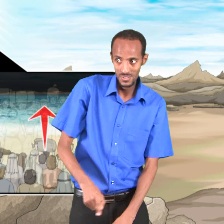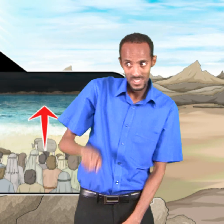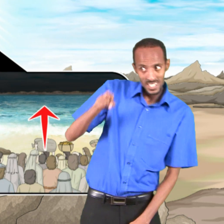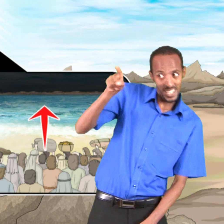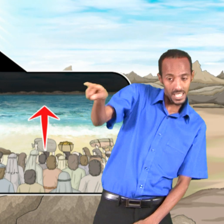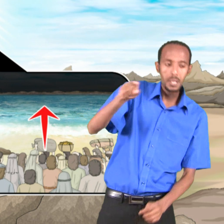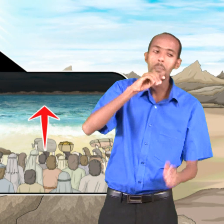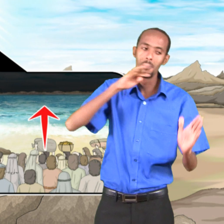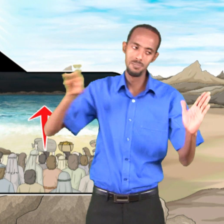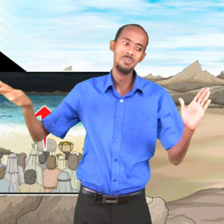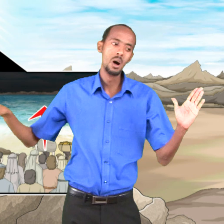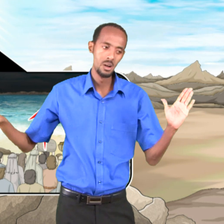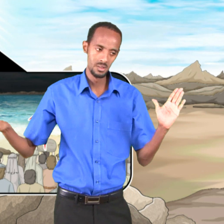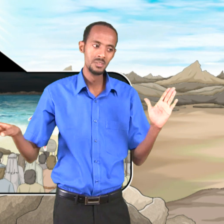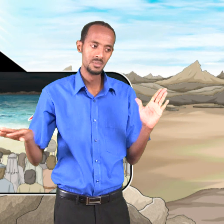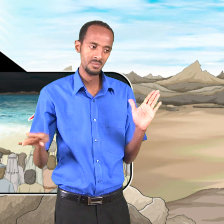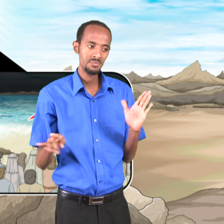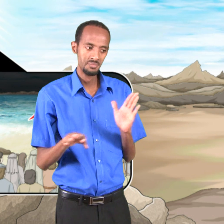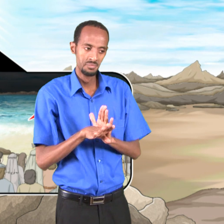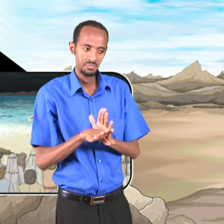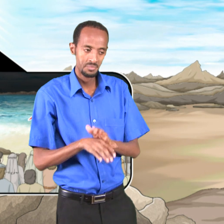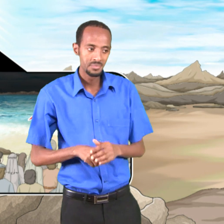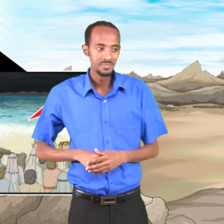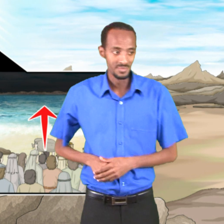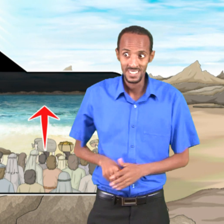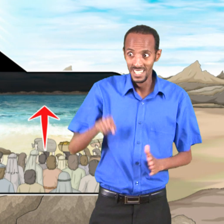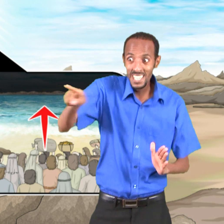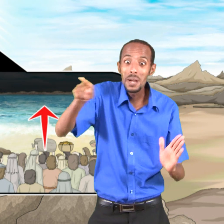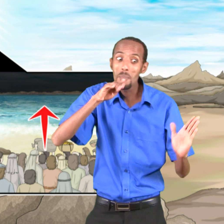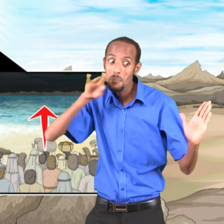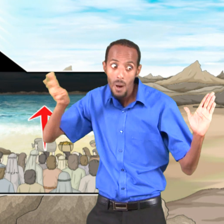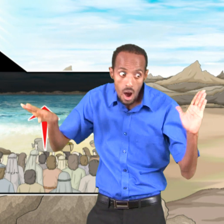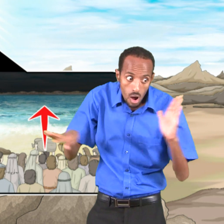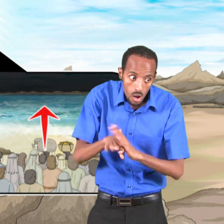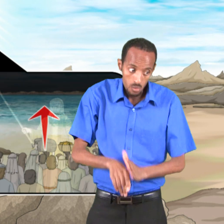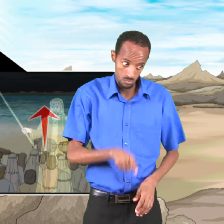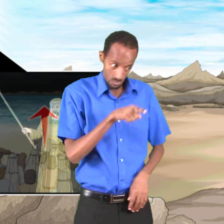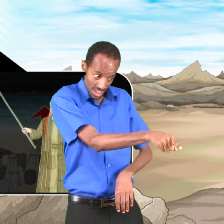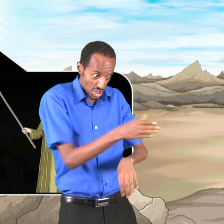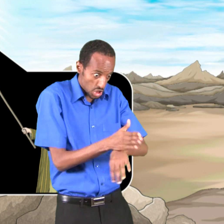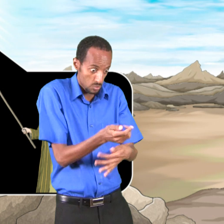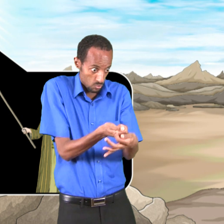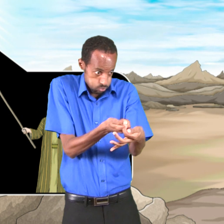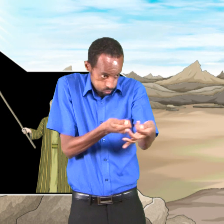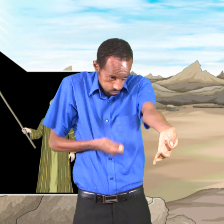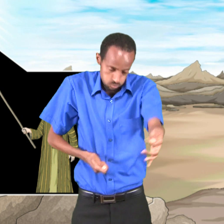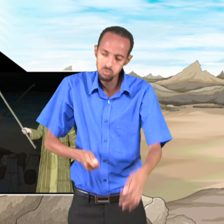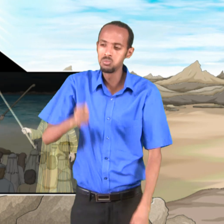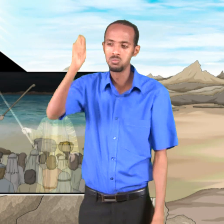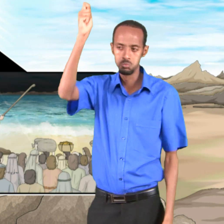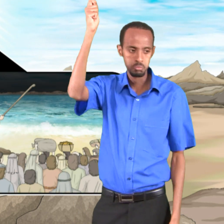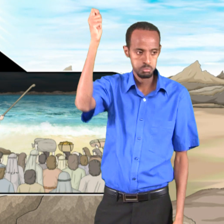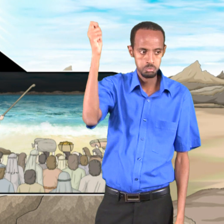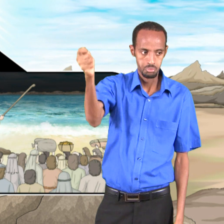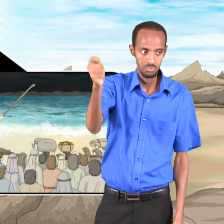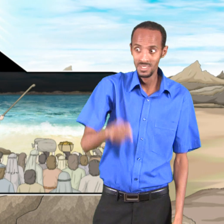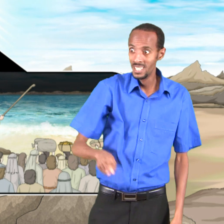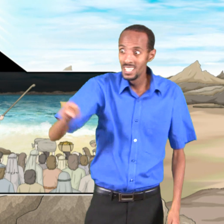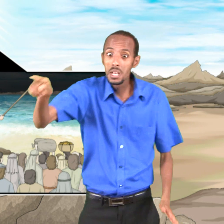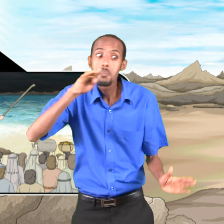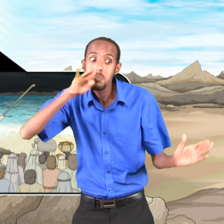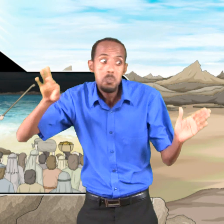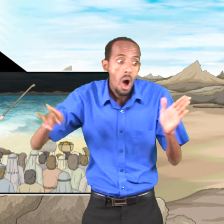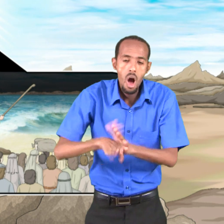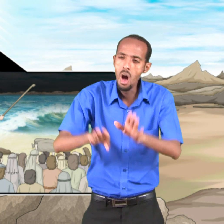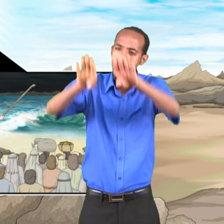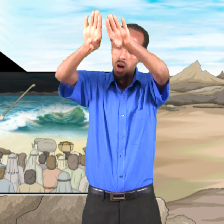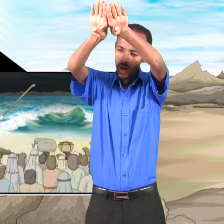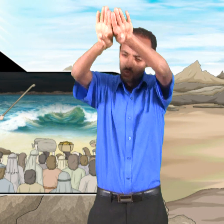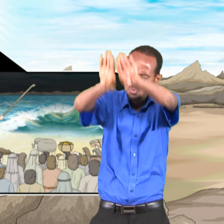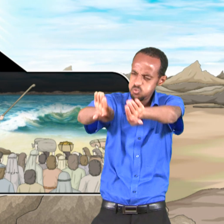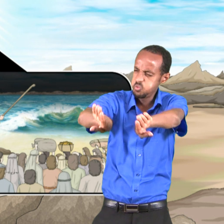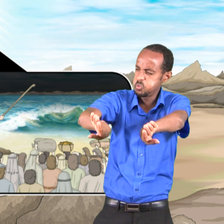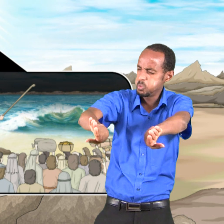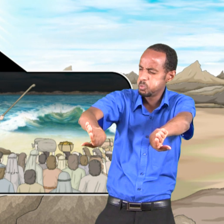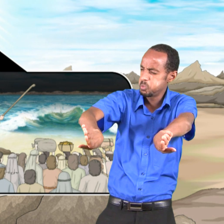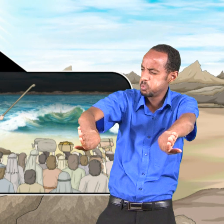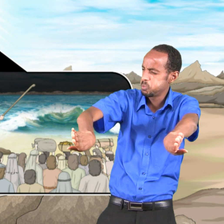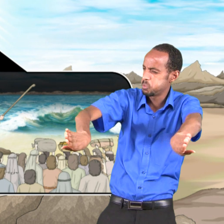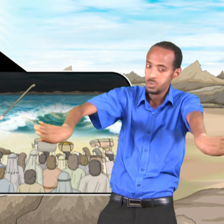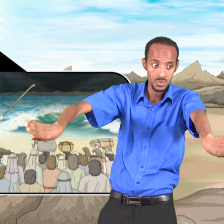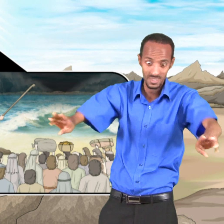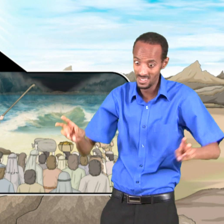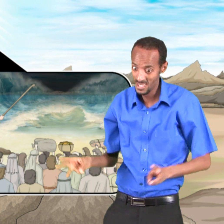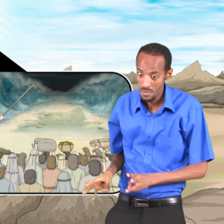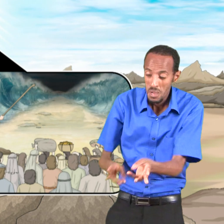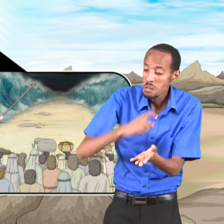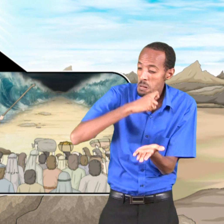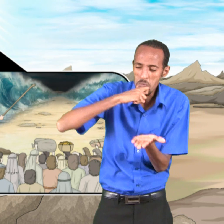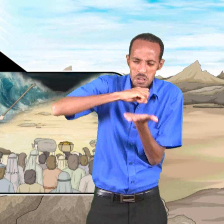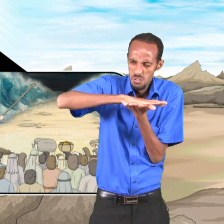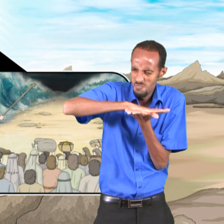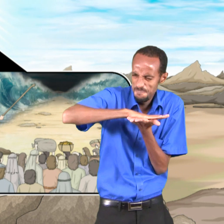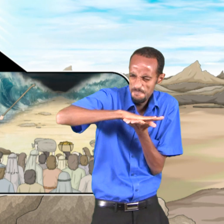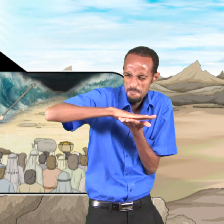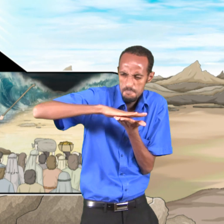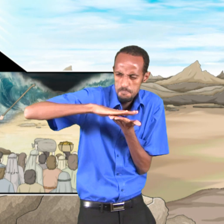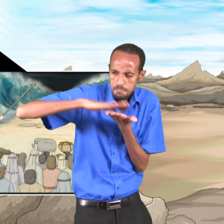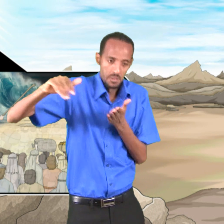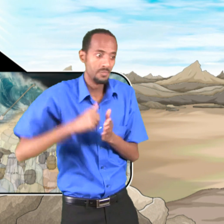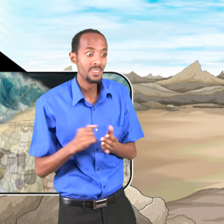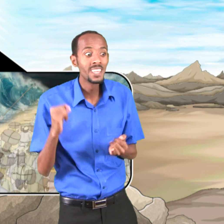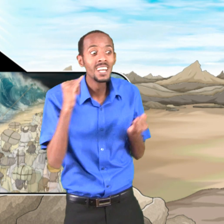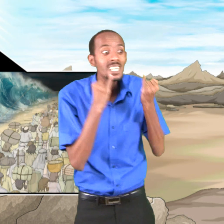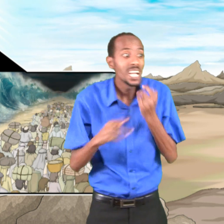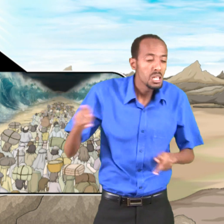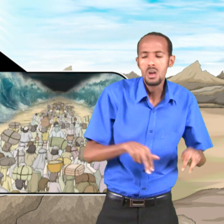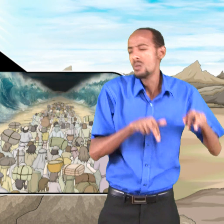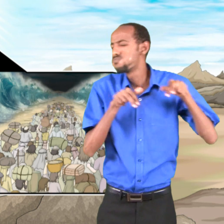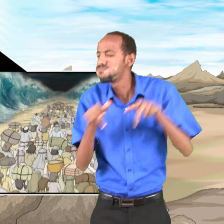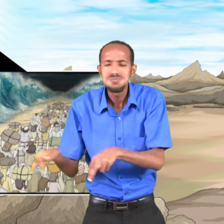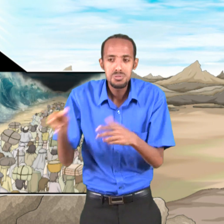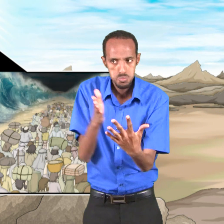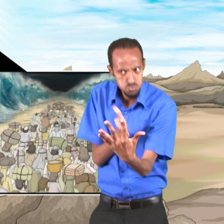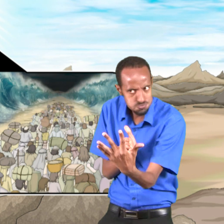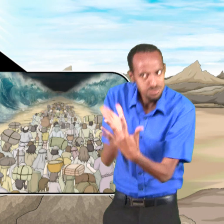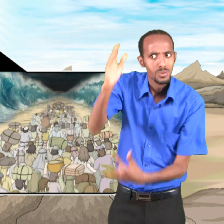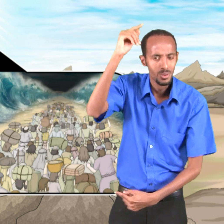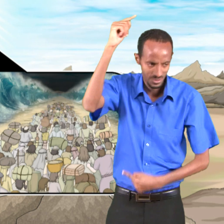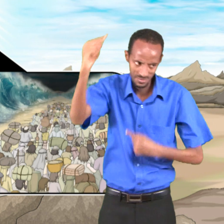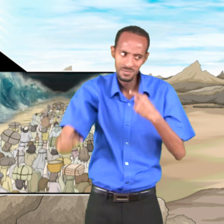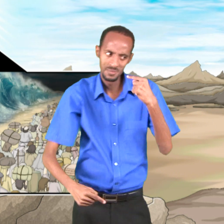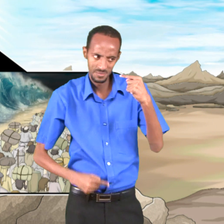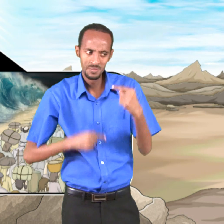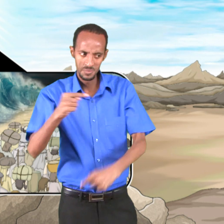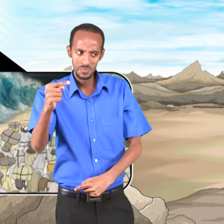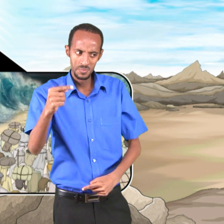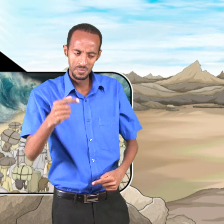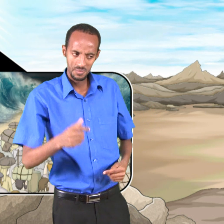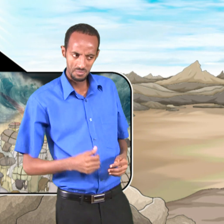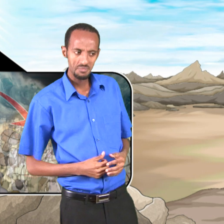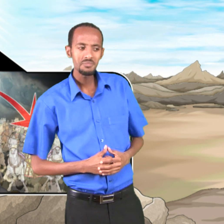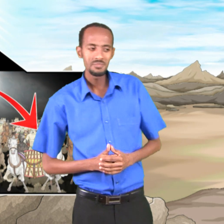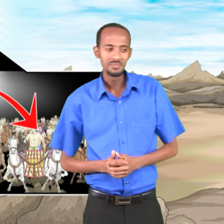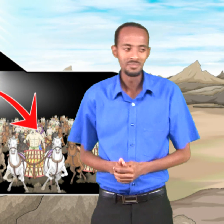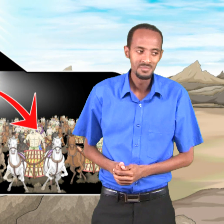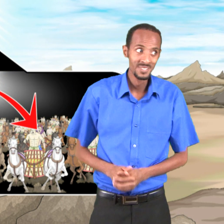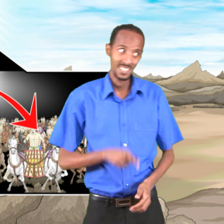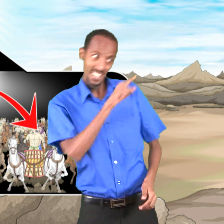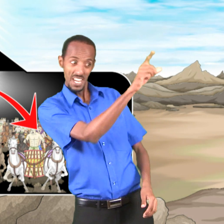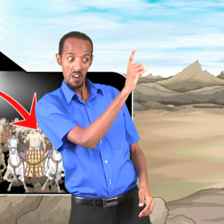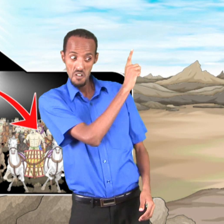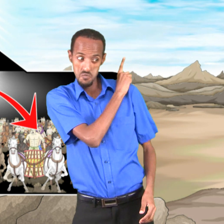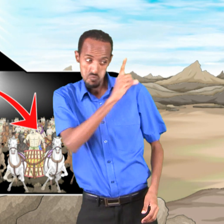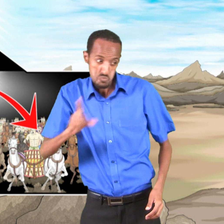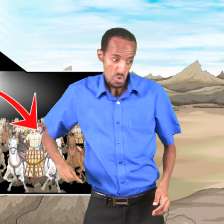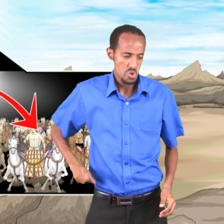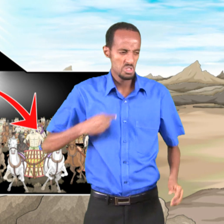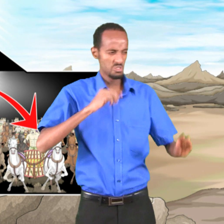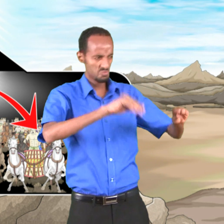And as for you, lift up your staff and stretch out your hand over the sea and divide it, so that the Israelites can go through the sea on dry ground.